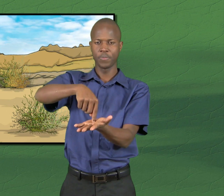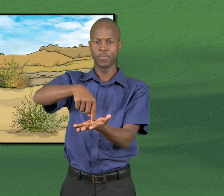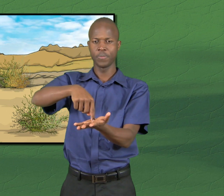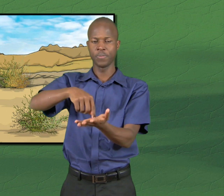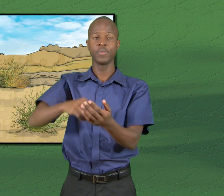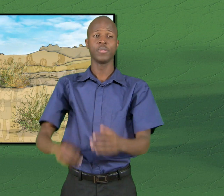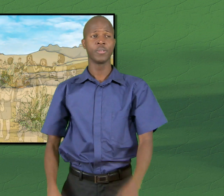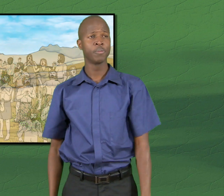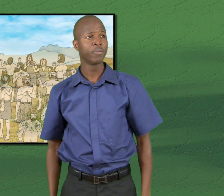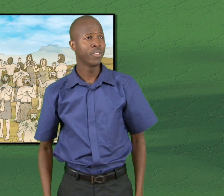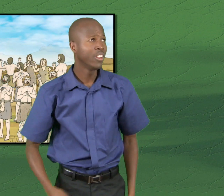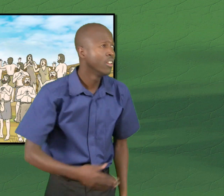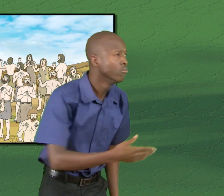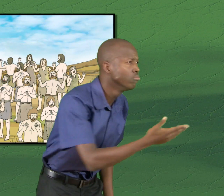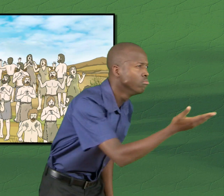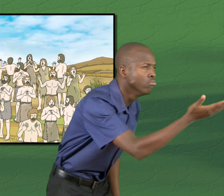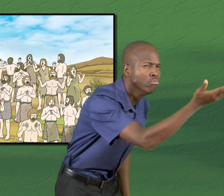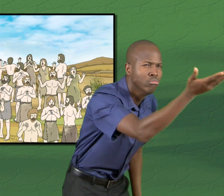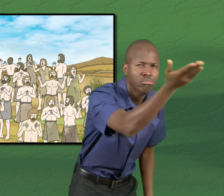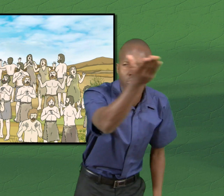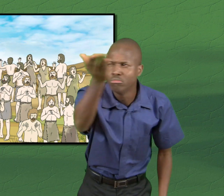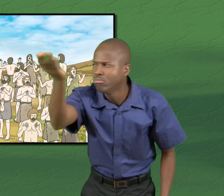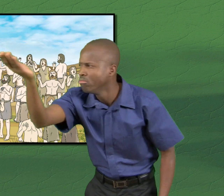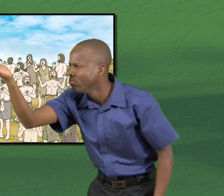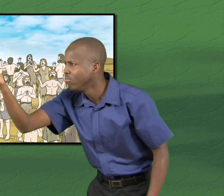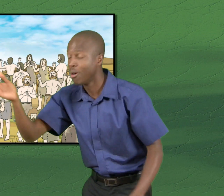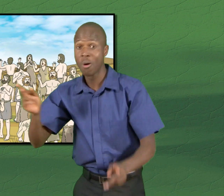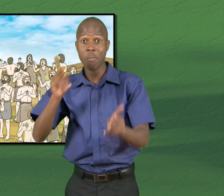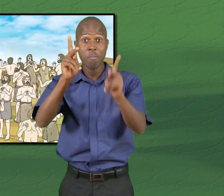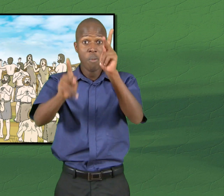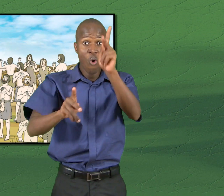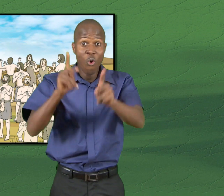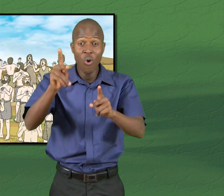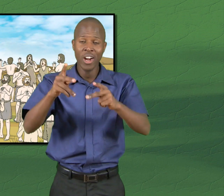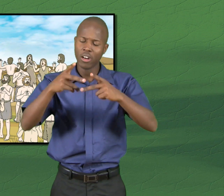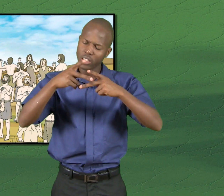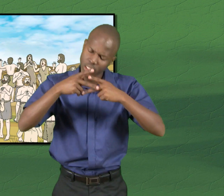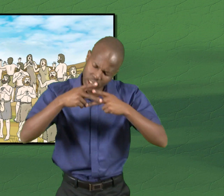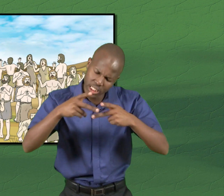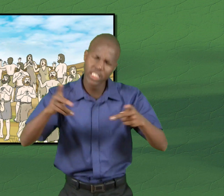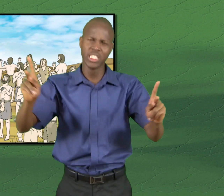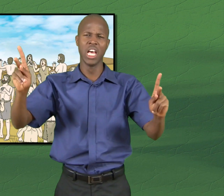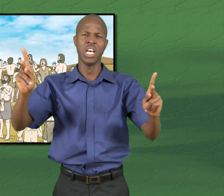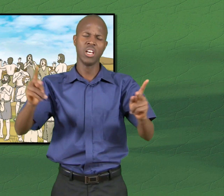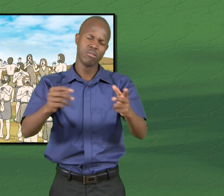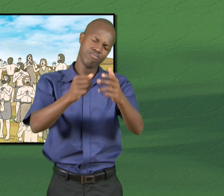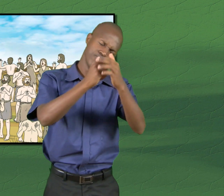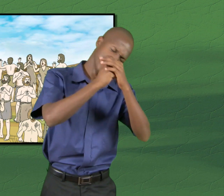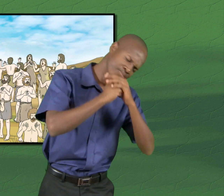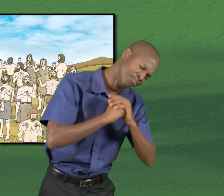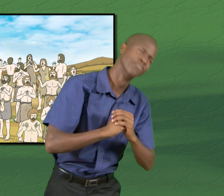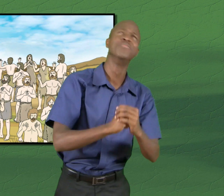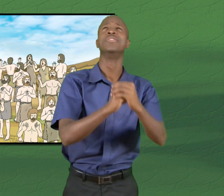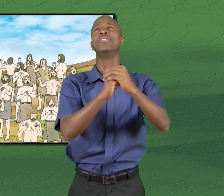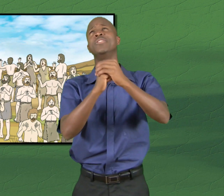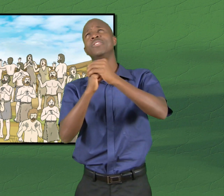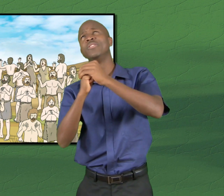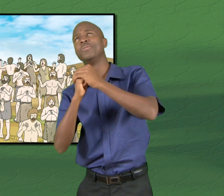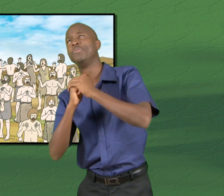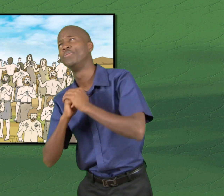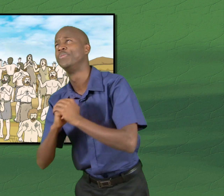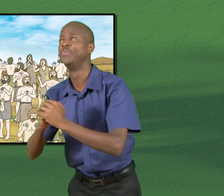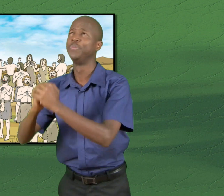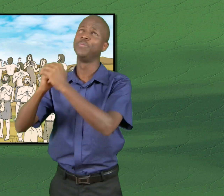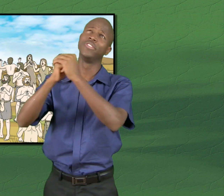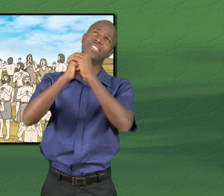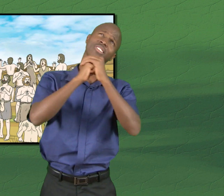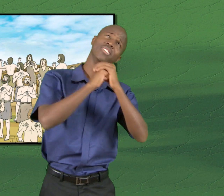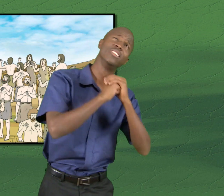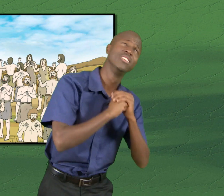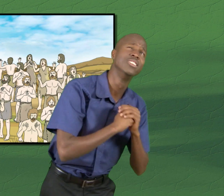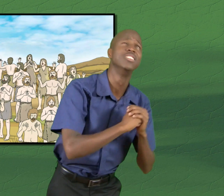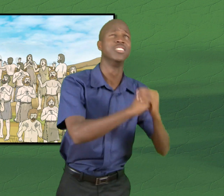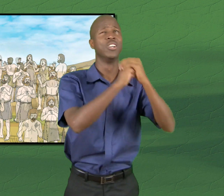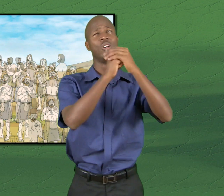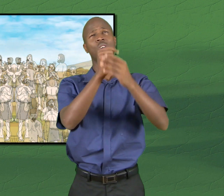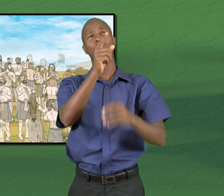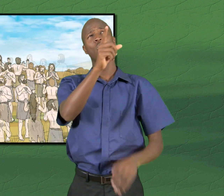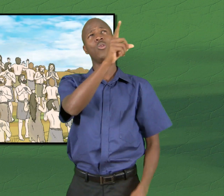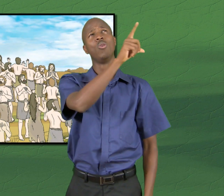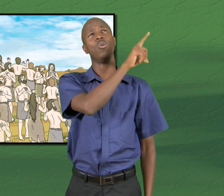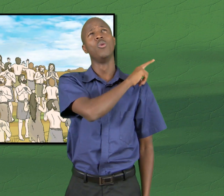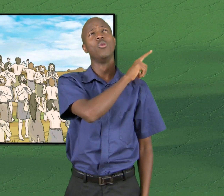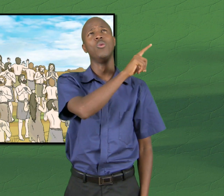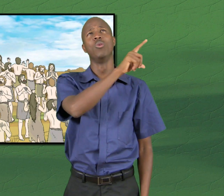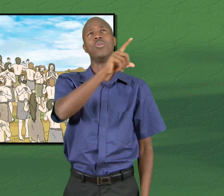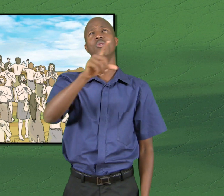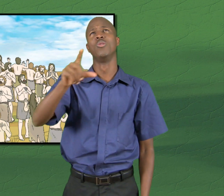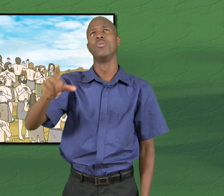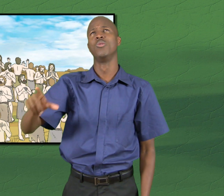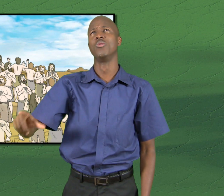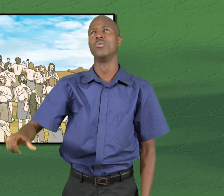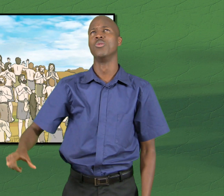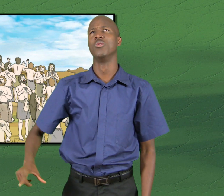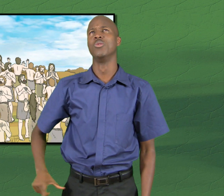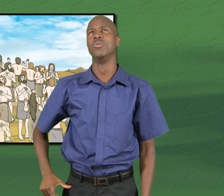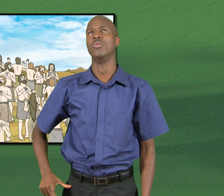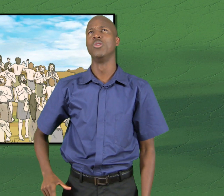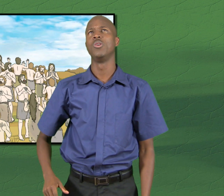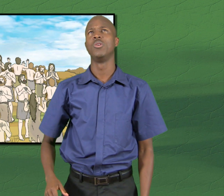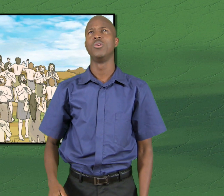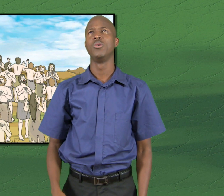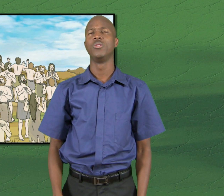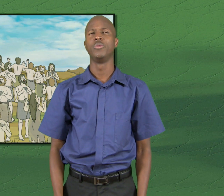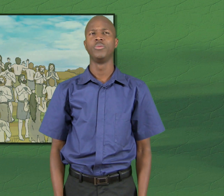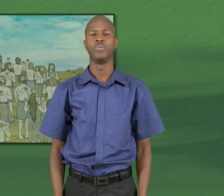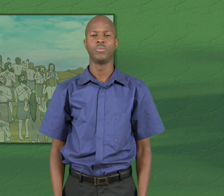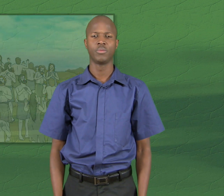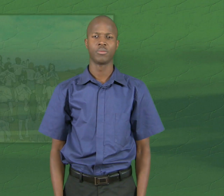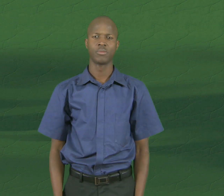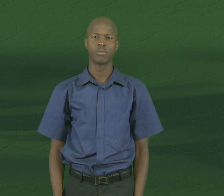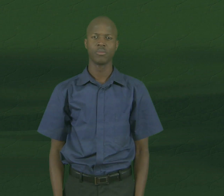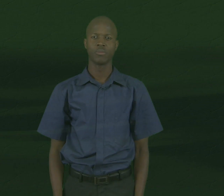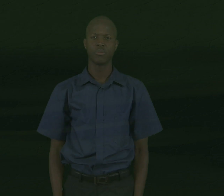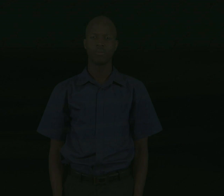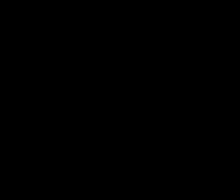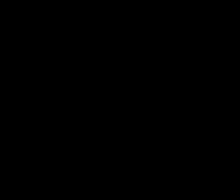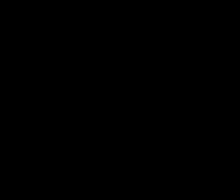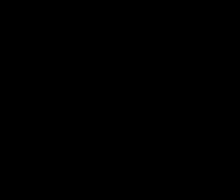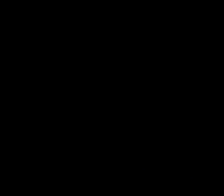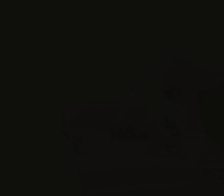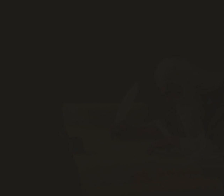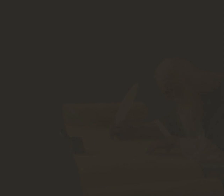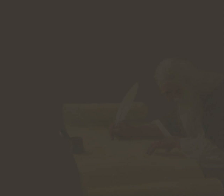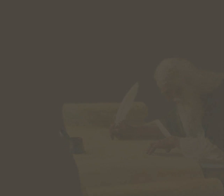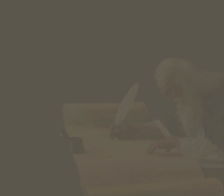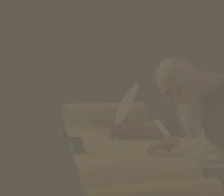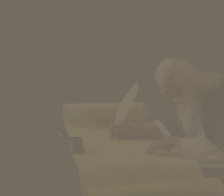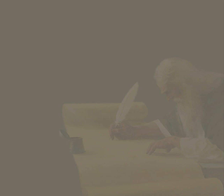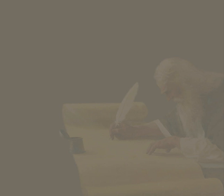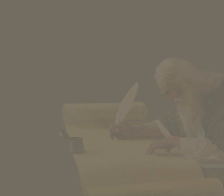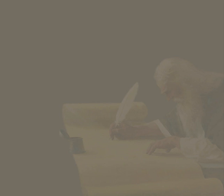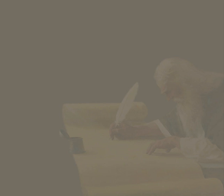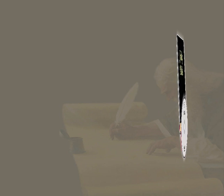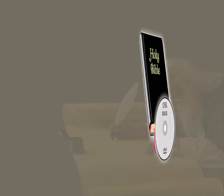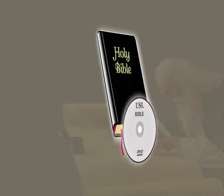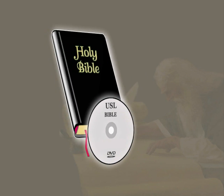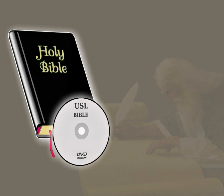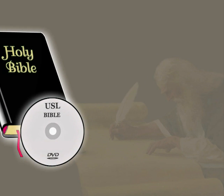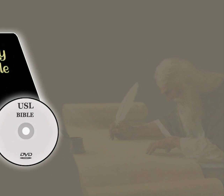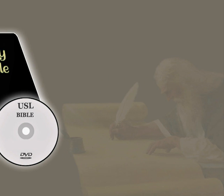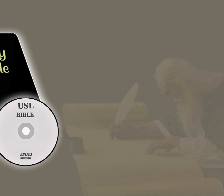At that time men began to call upon the name of the LORD.